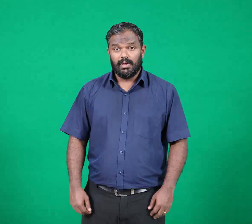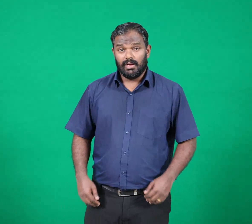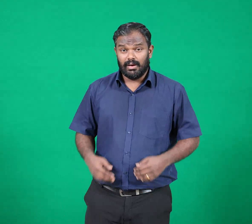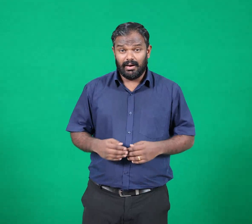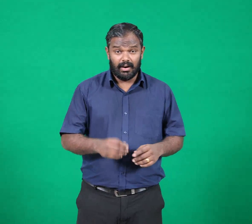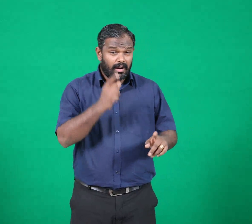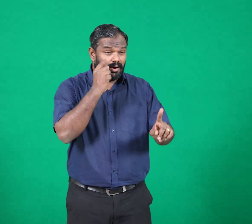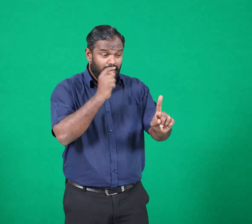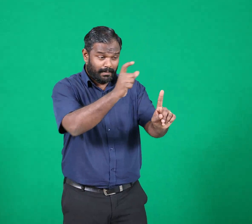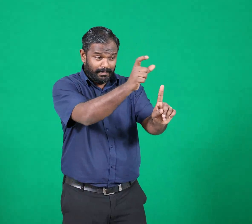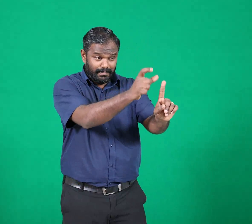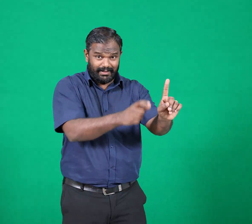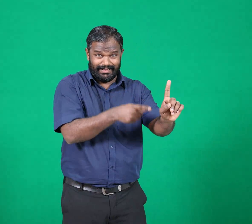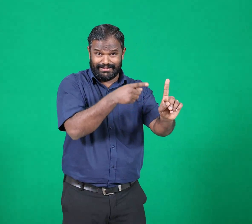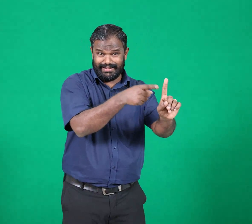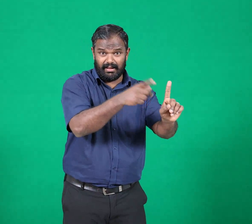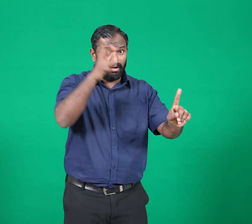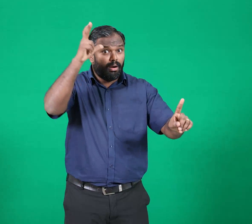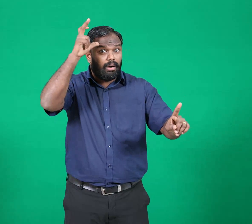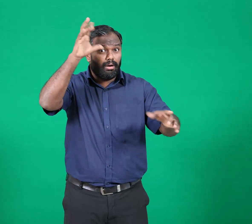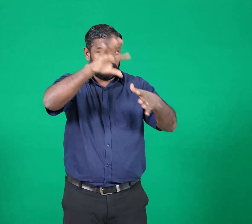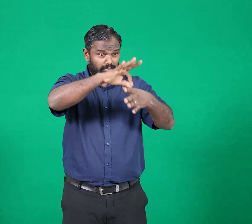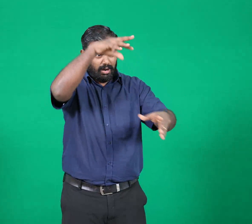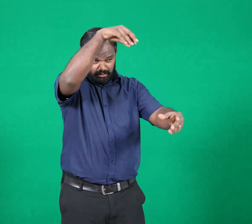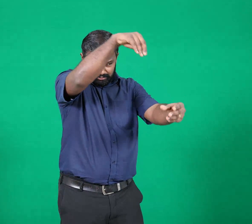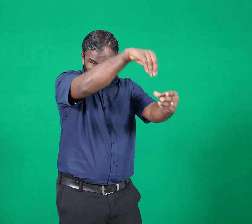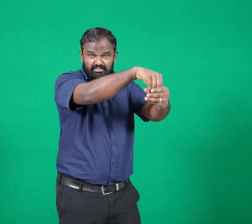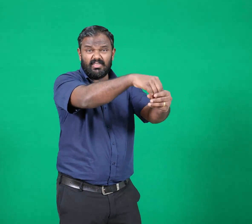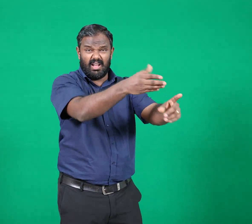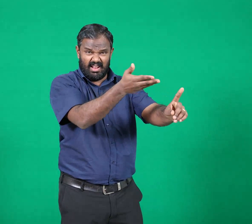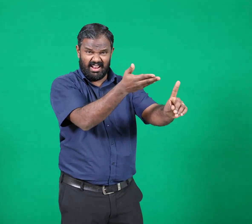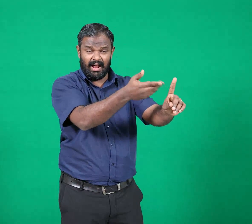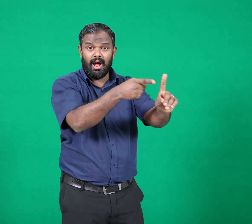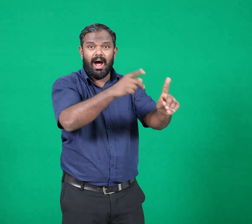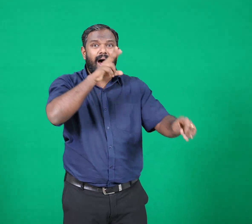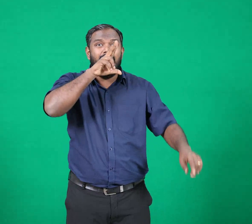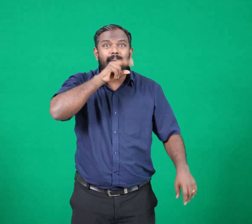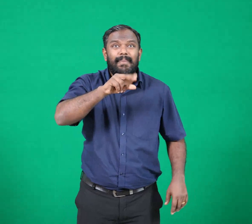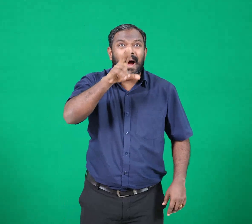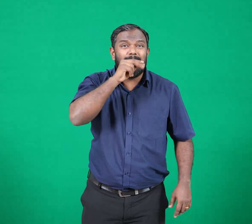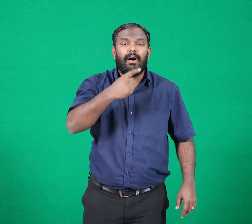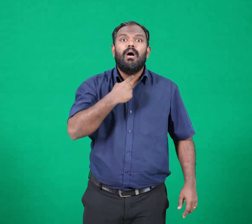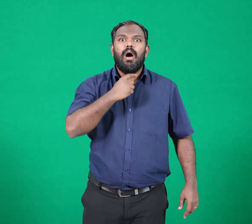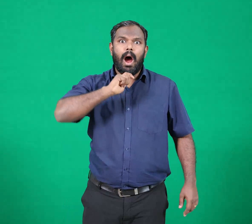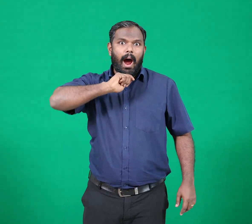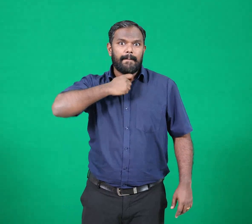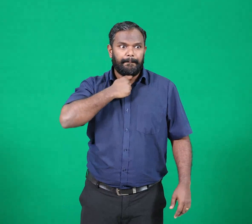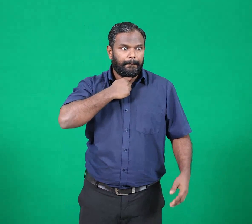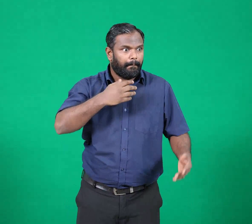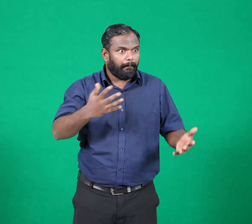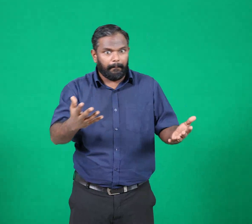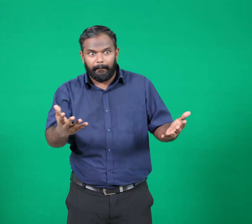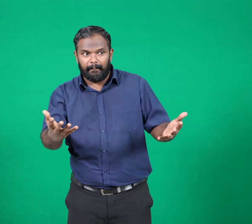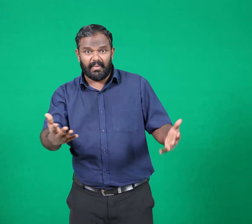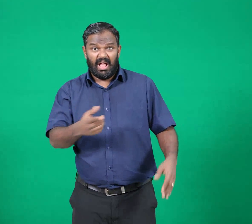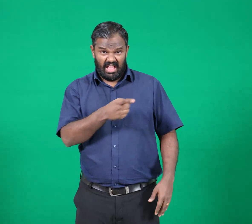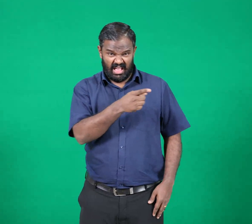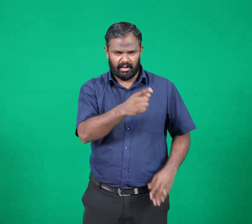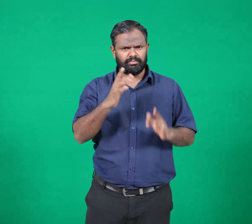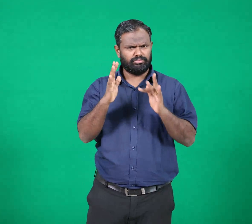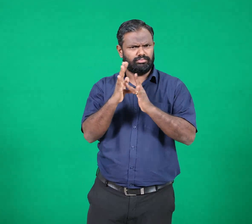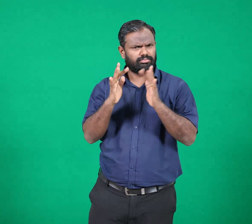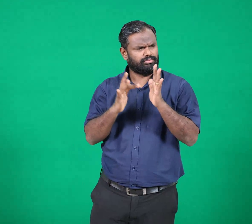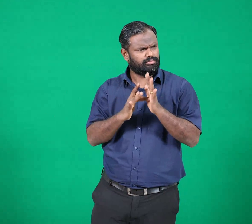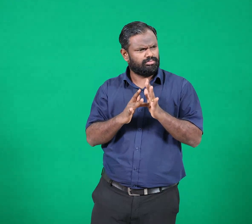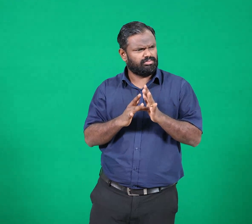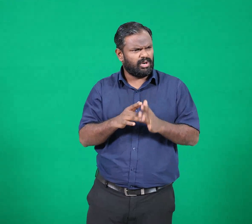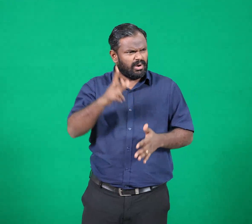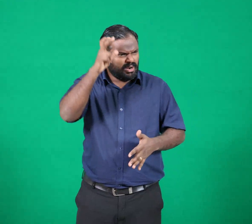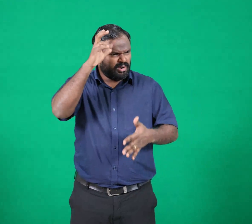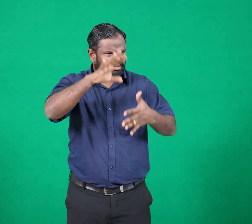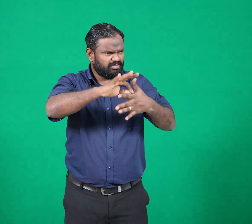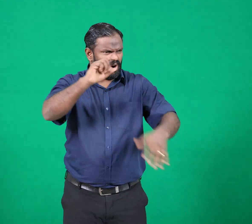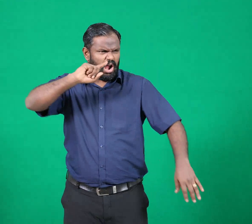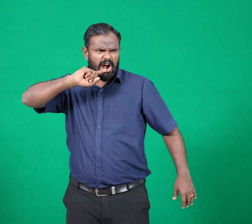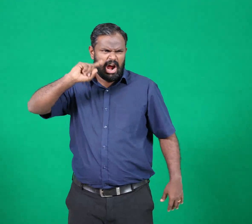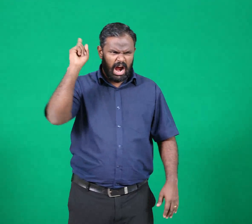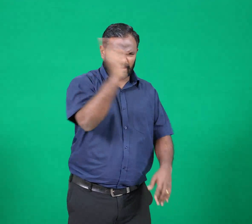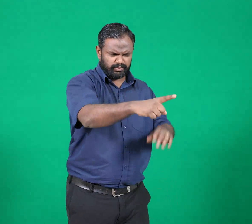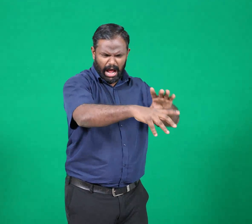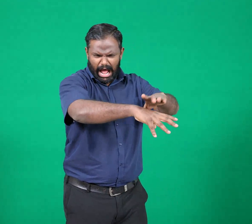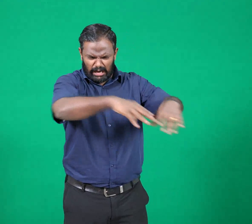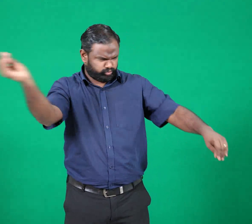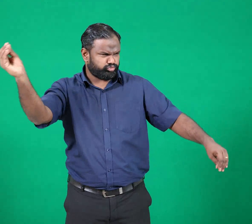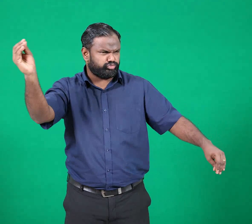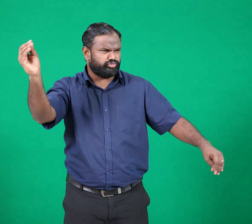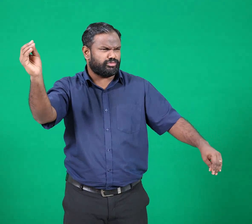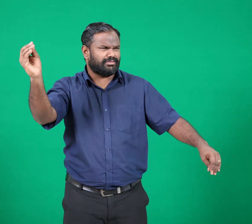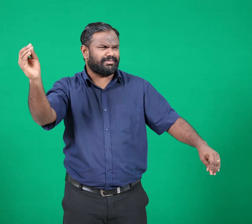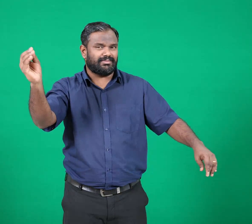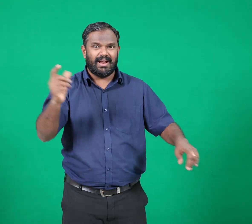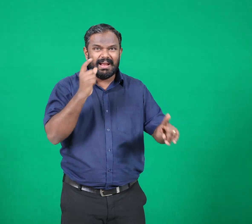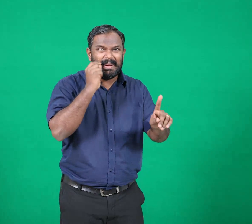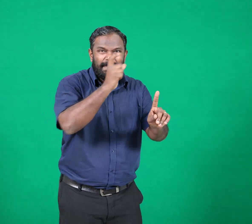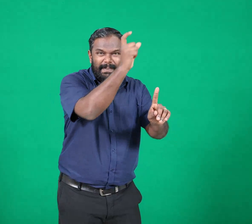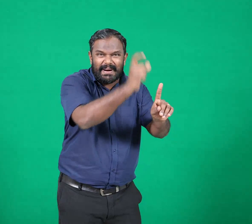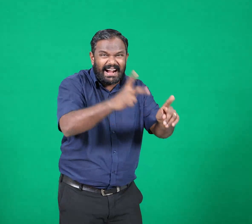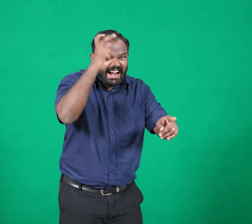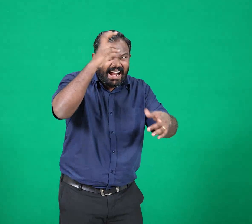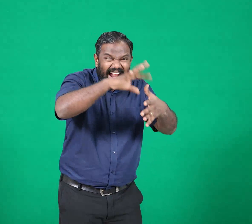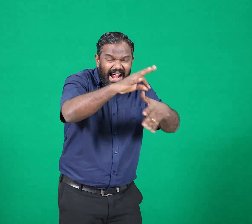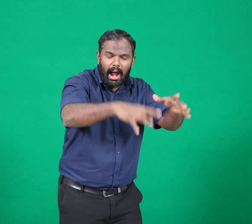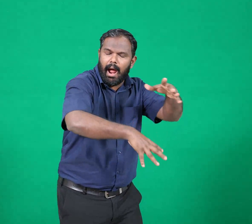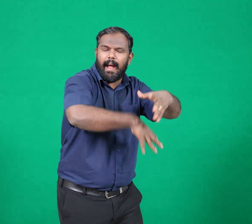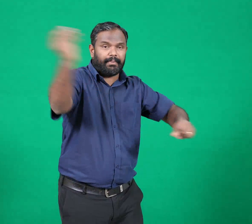One day Jesus was driving out a demon that was mute.